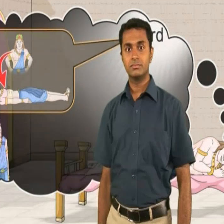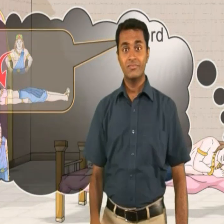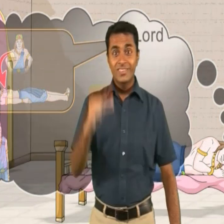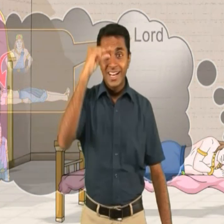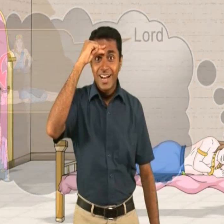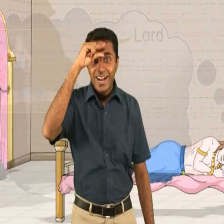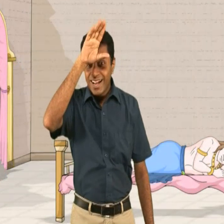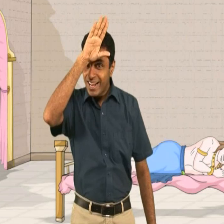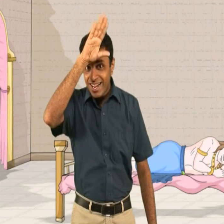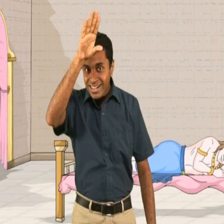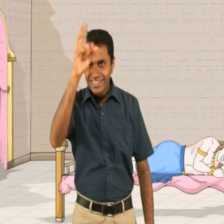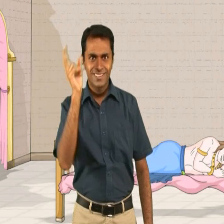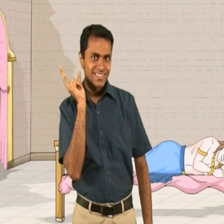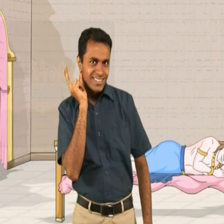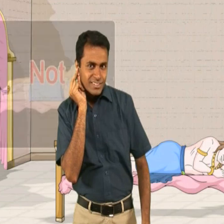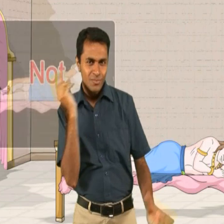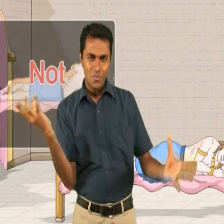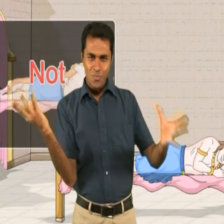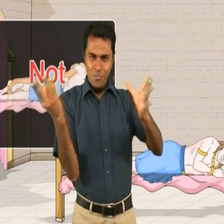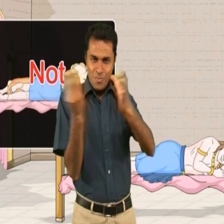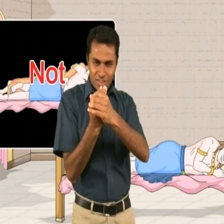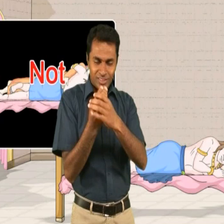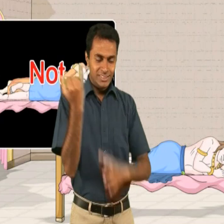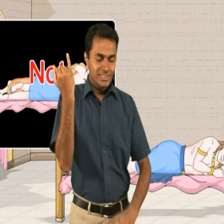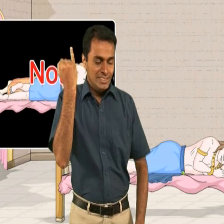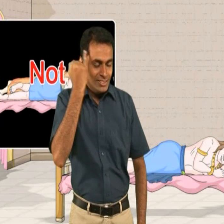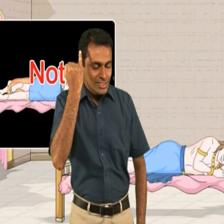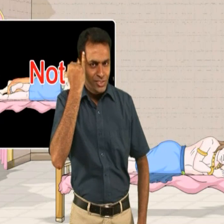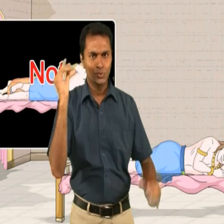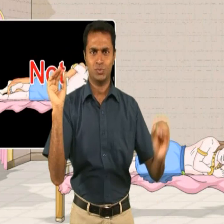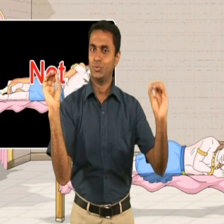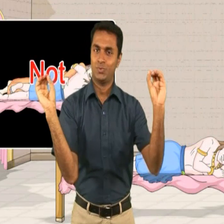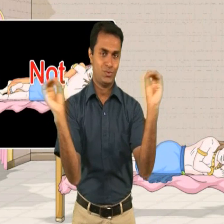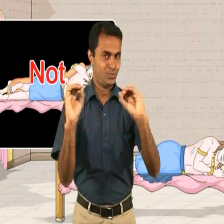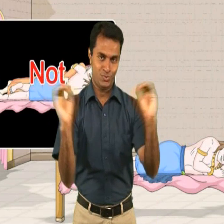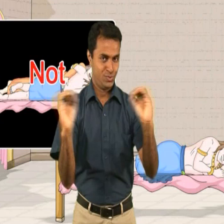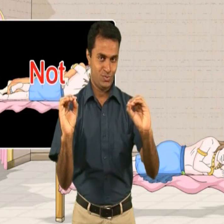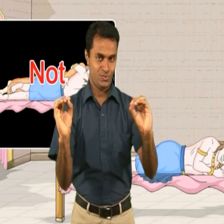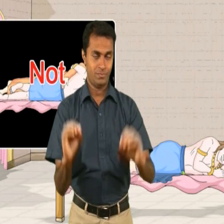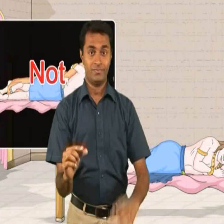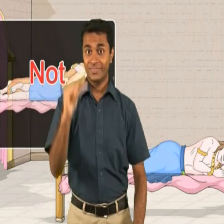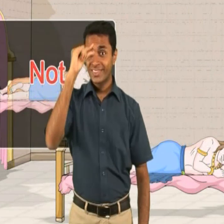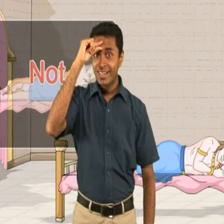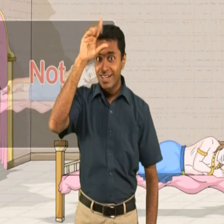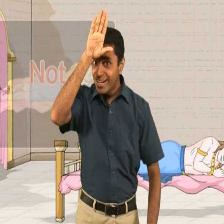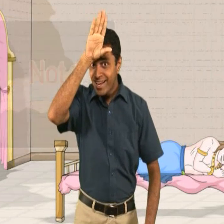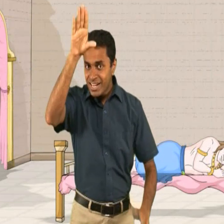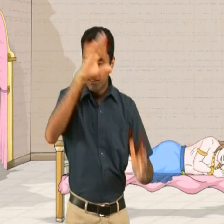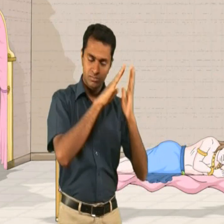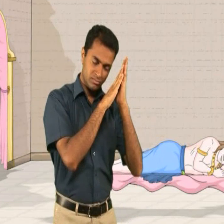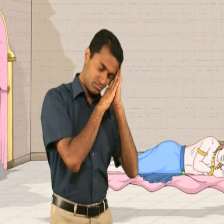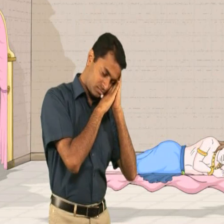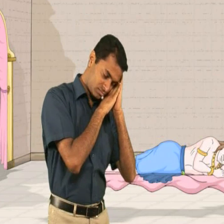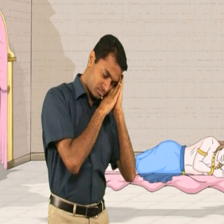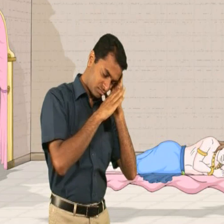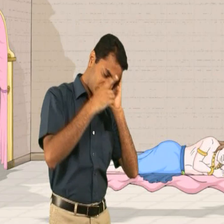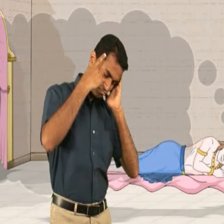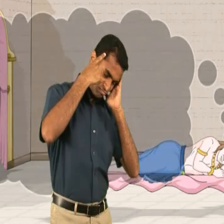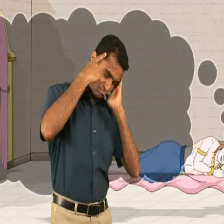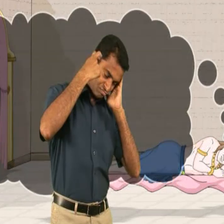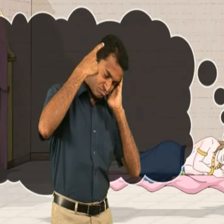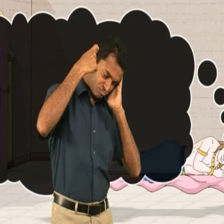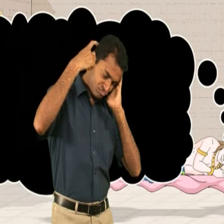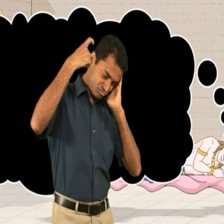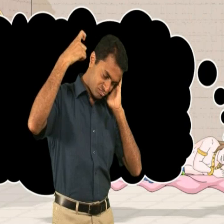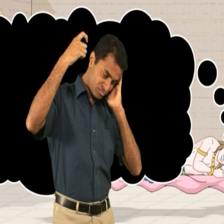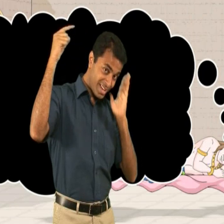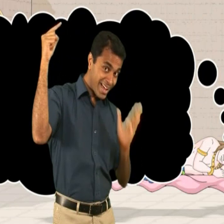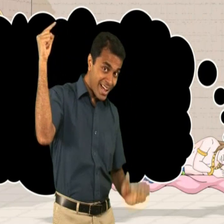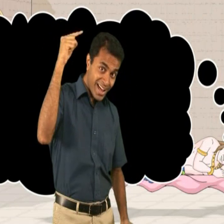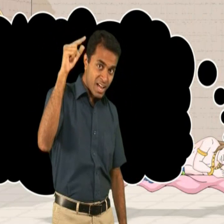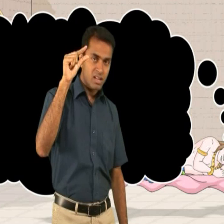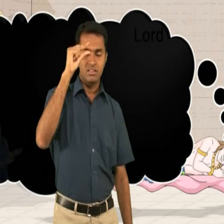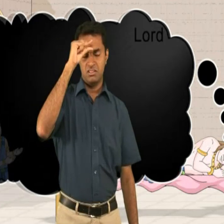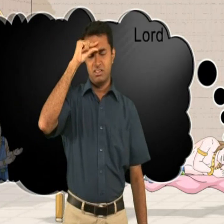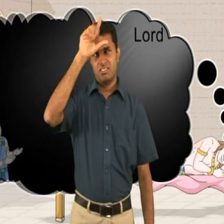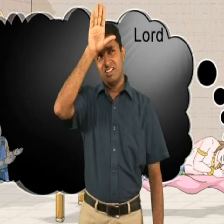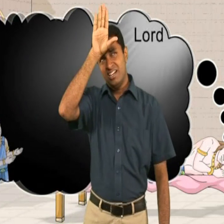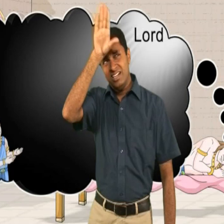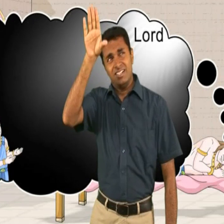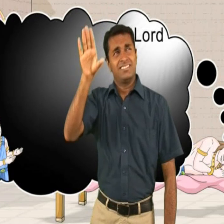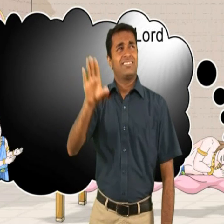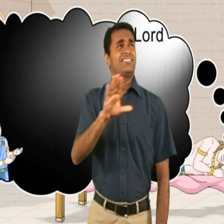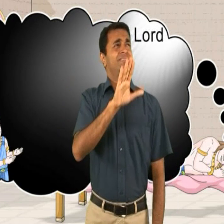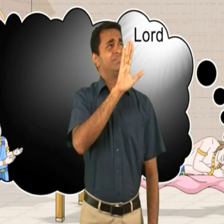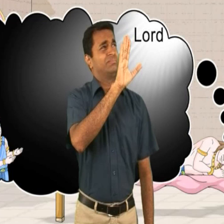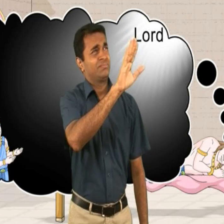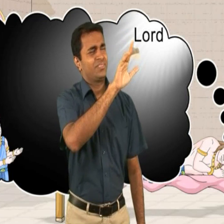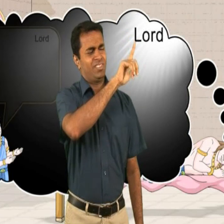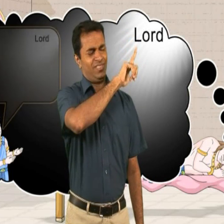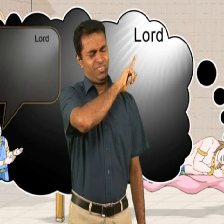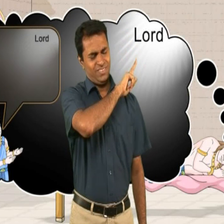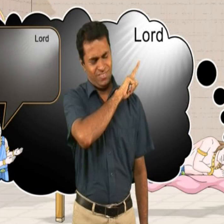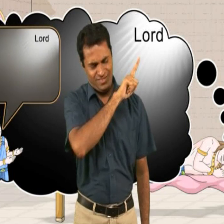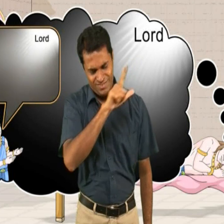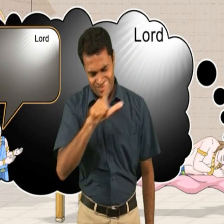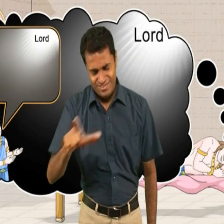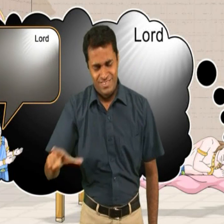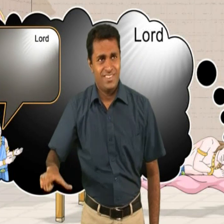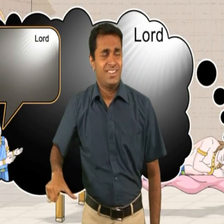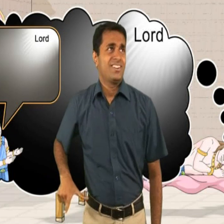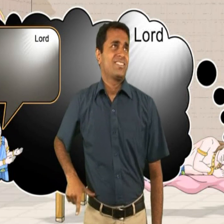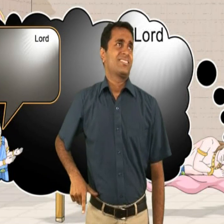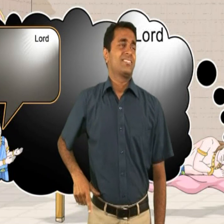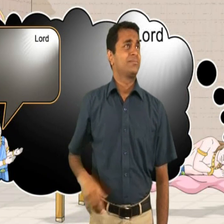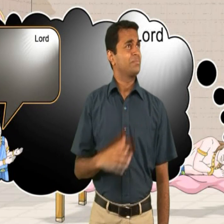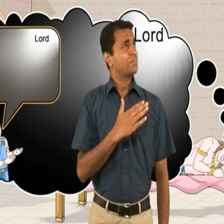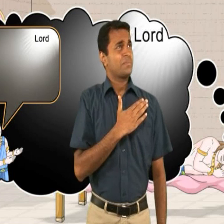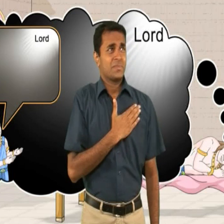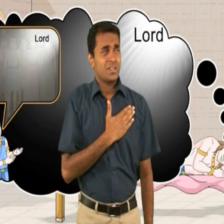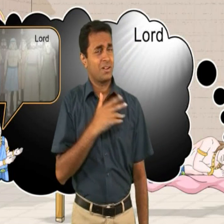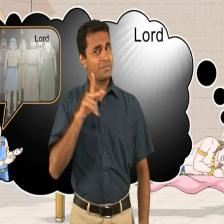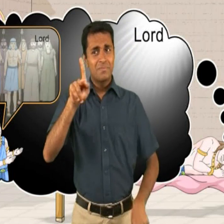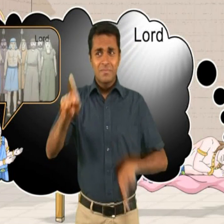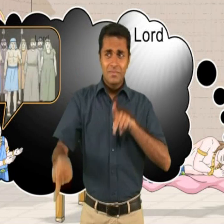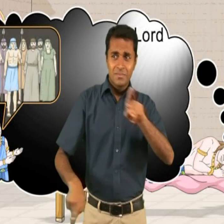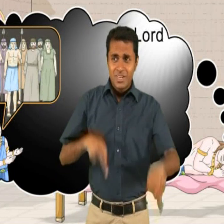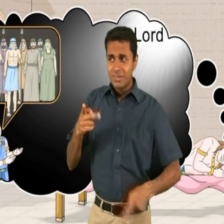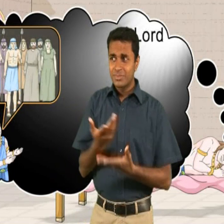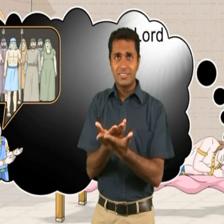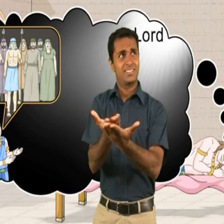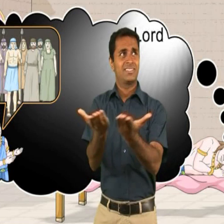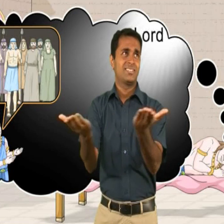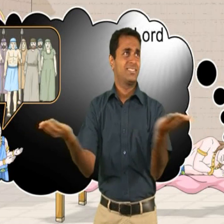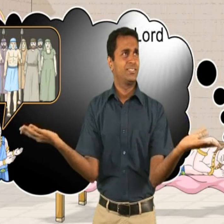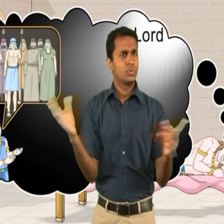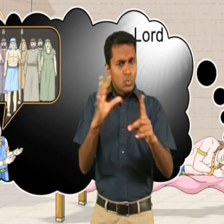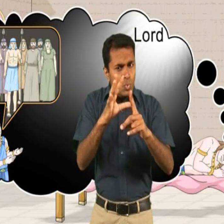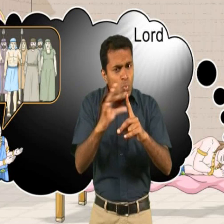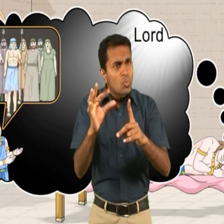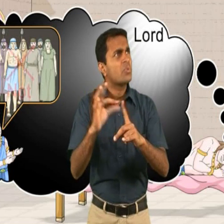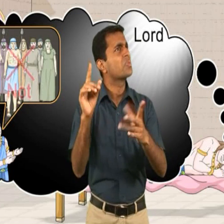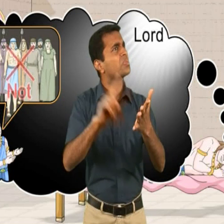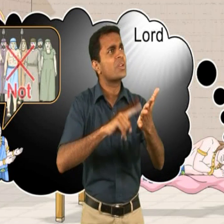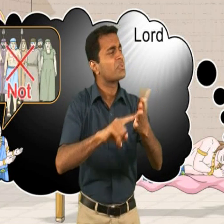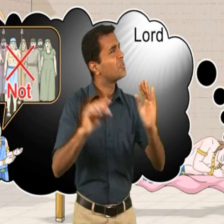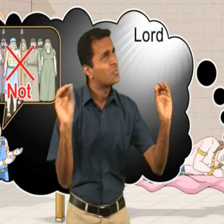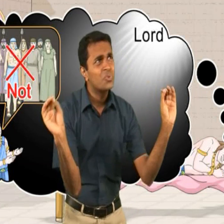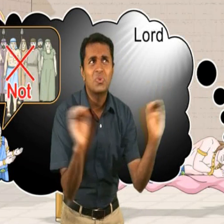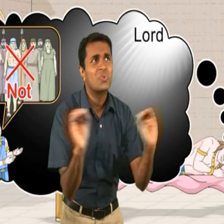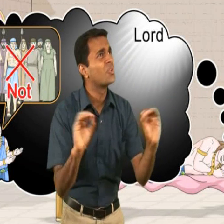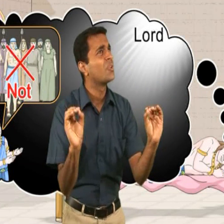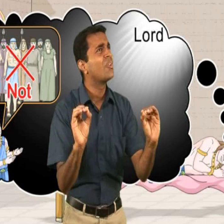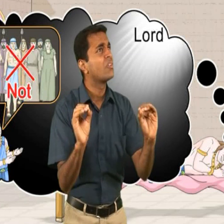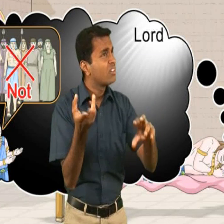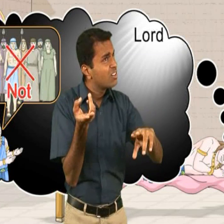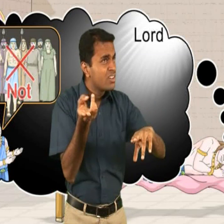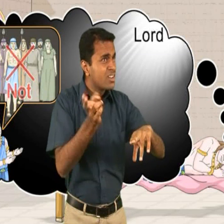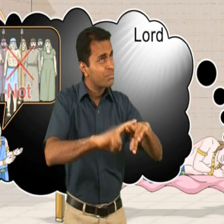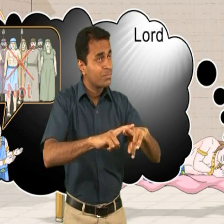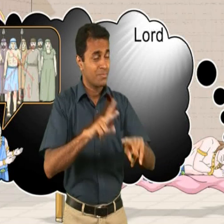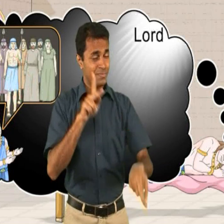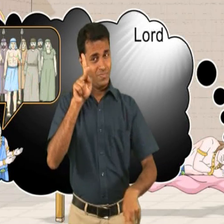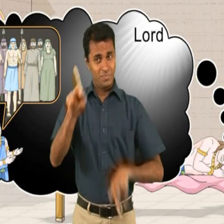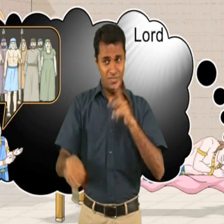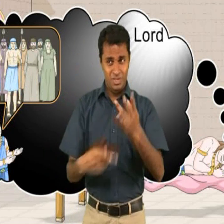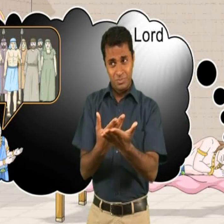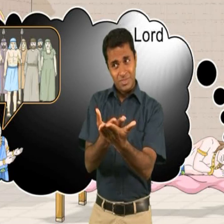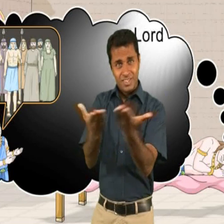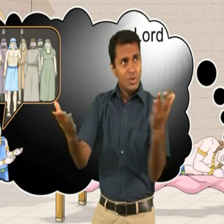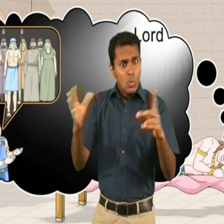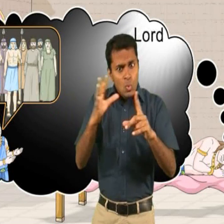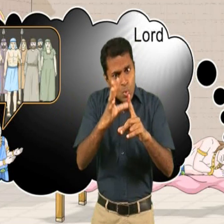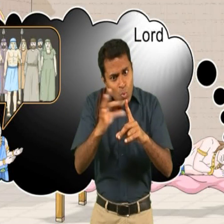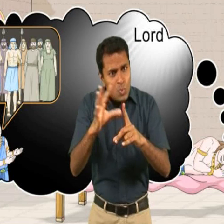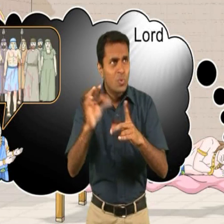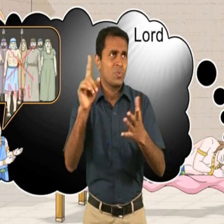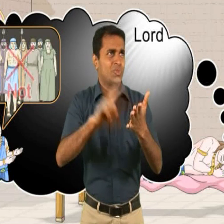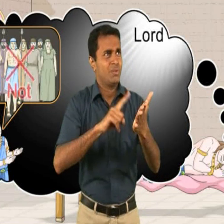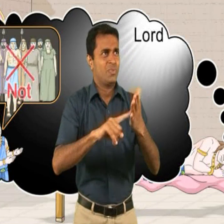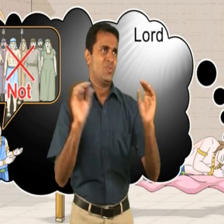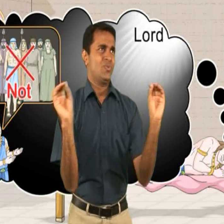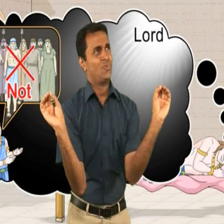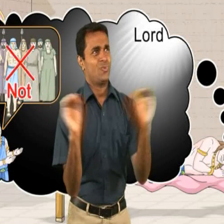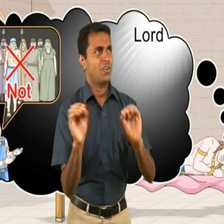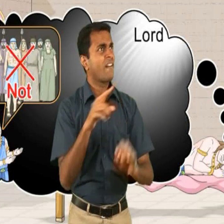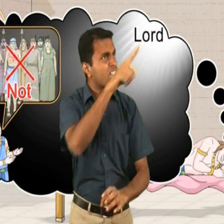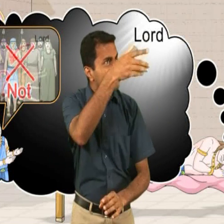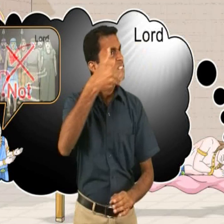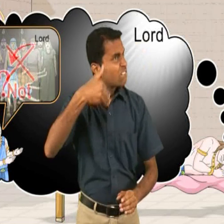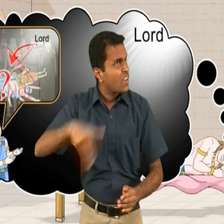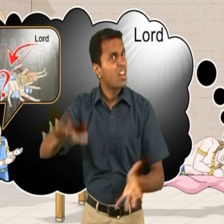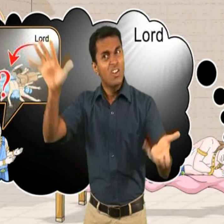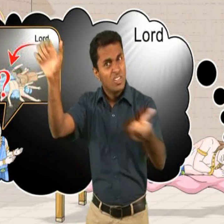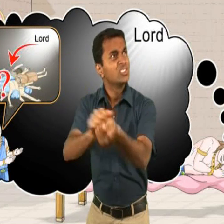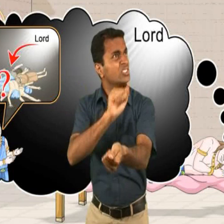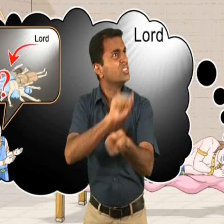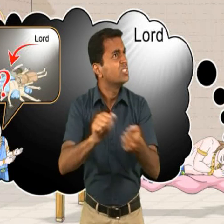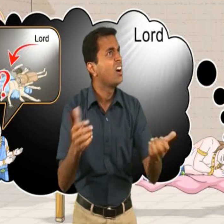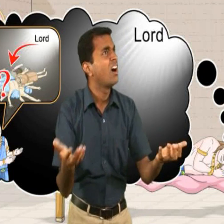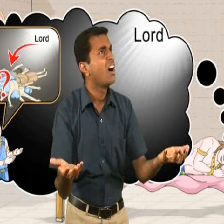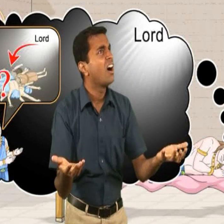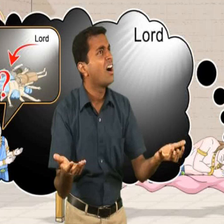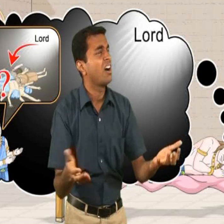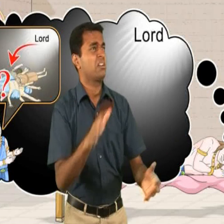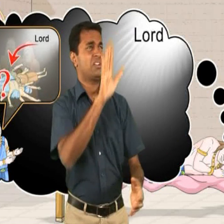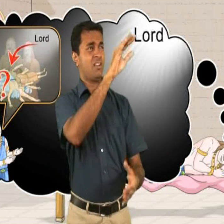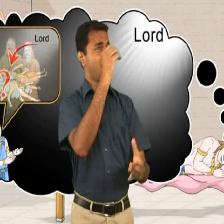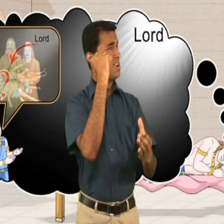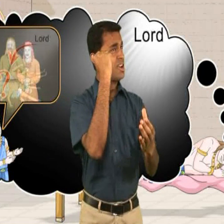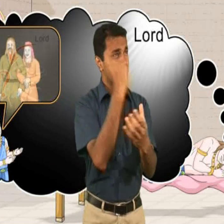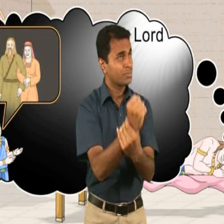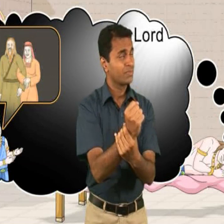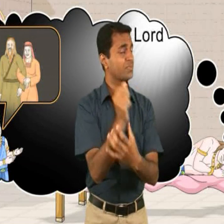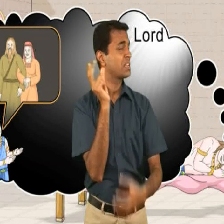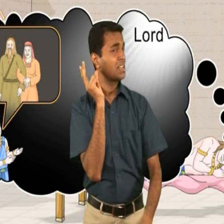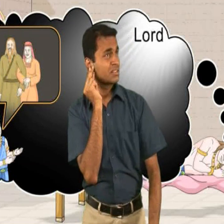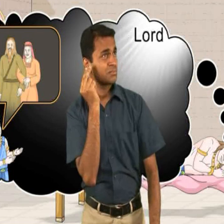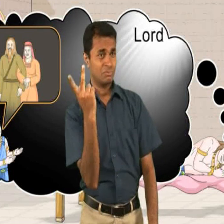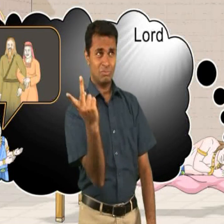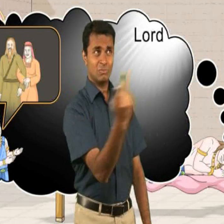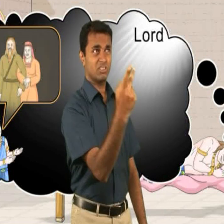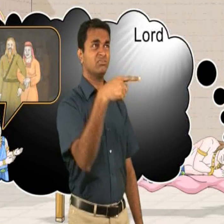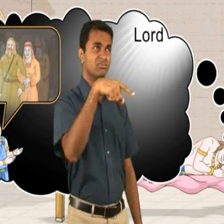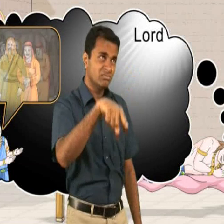Now Abimelech had not gone near her, so he replied, “Lord, would You destroy a nation even though it is innocent?